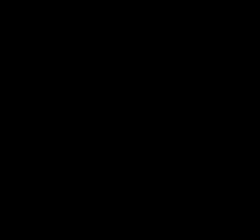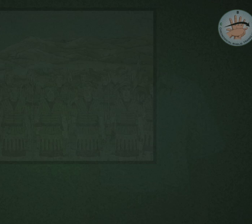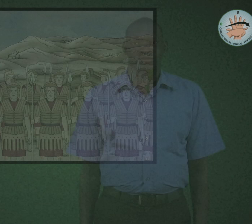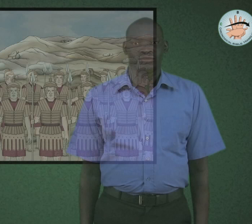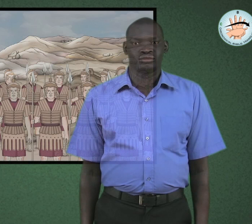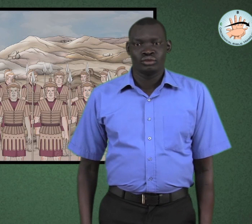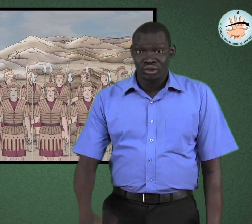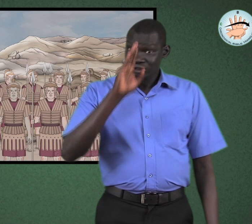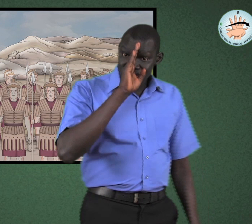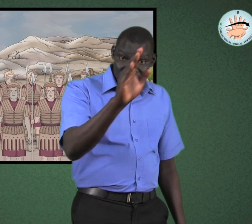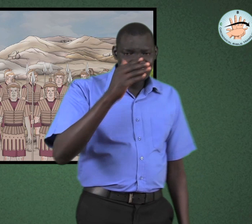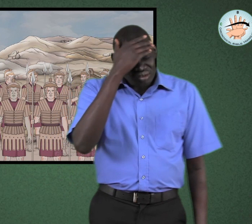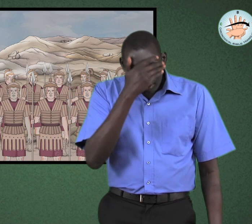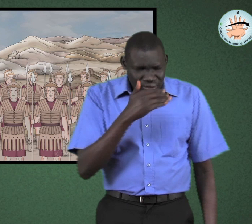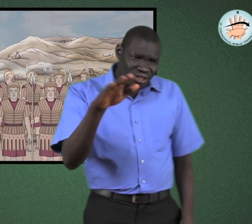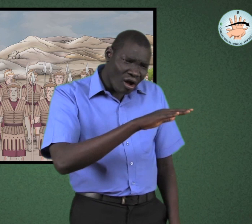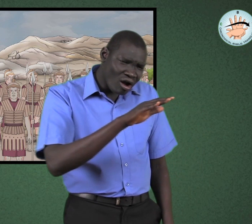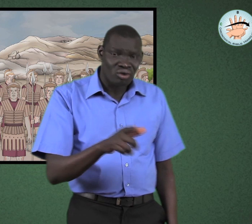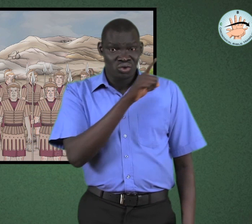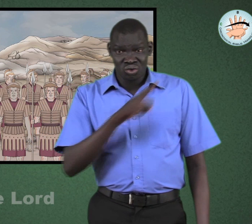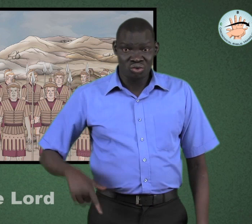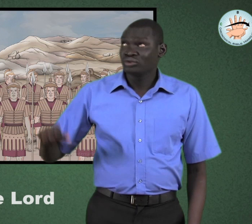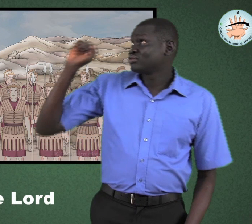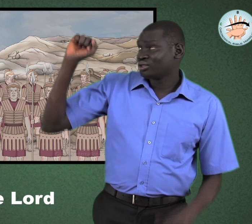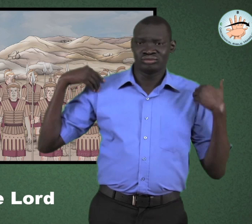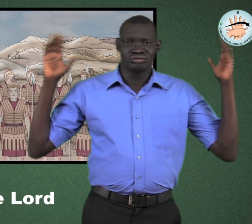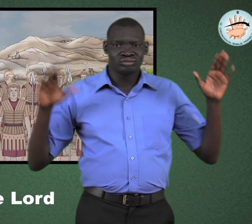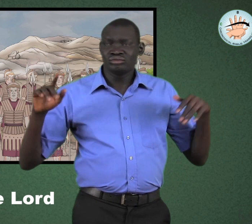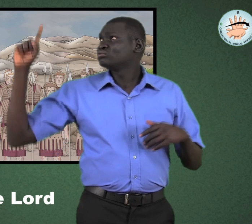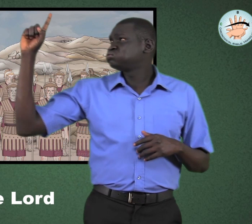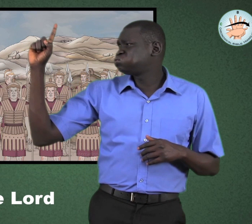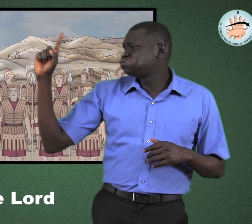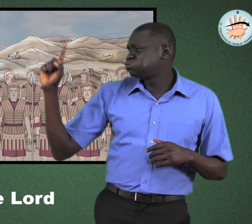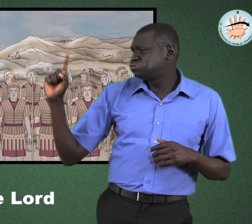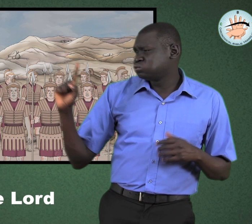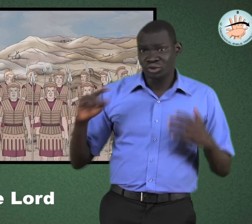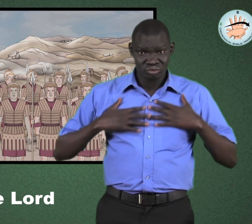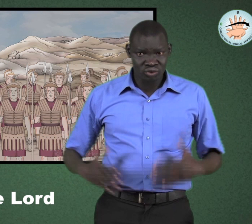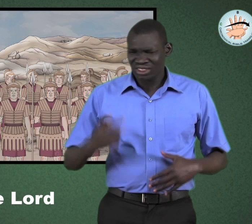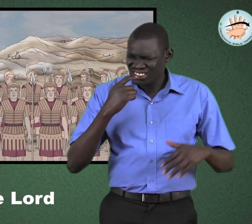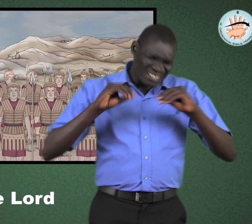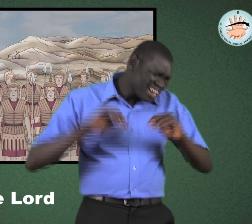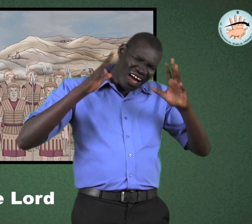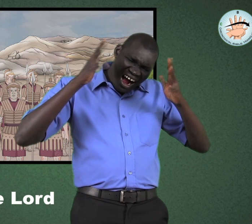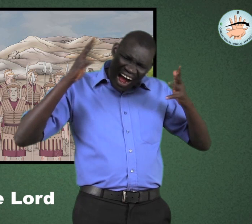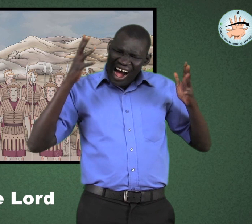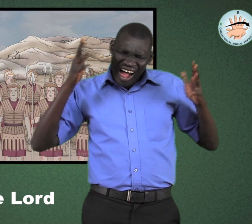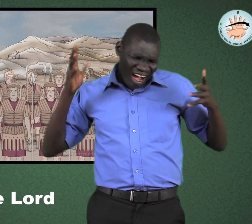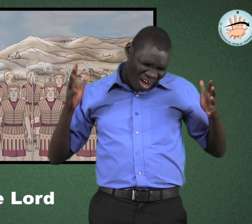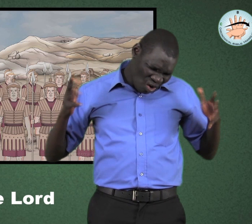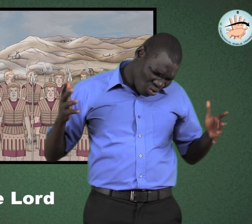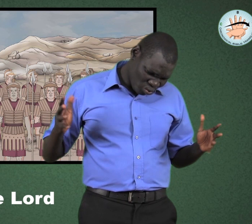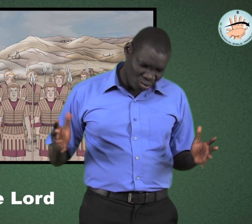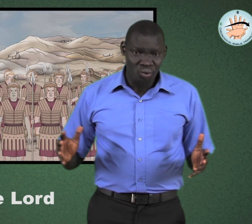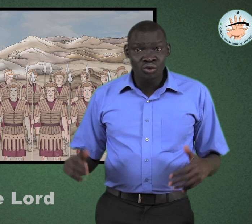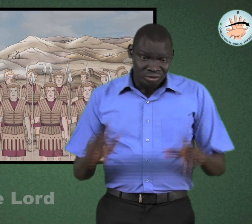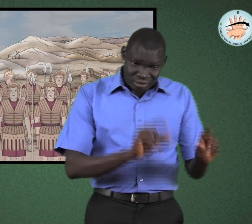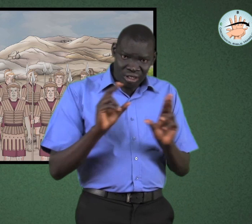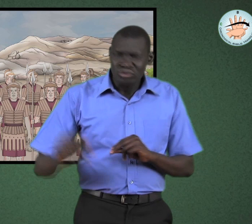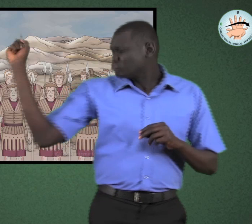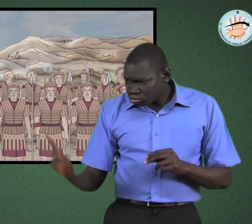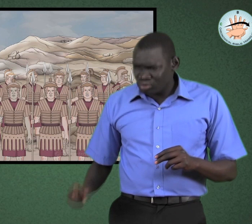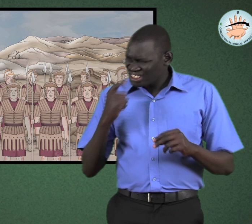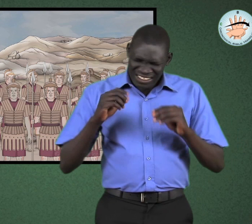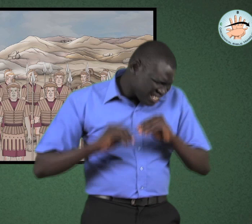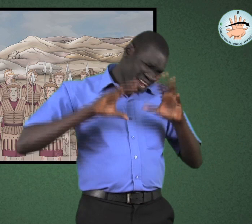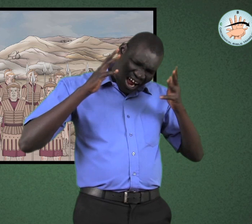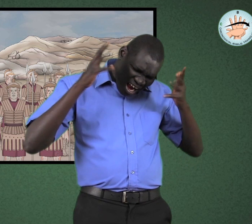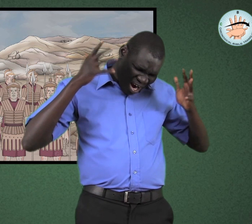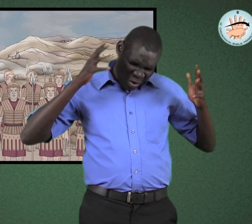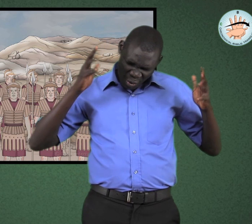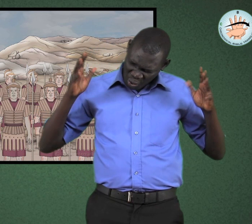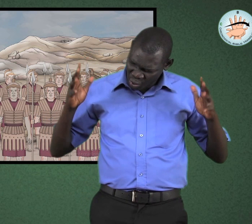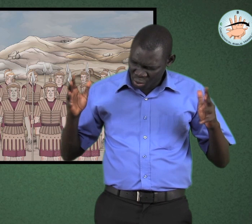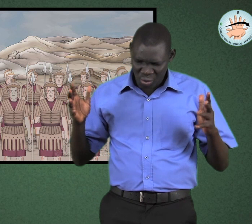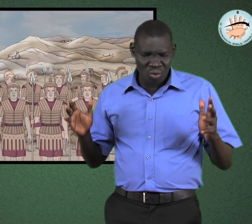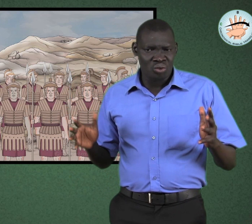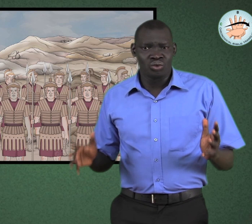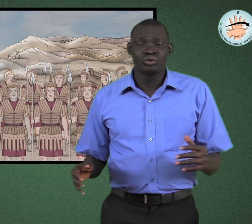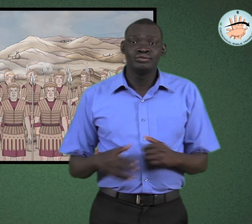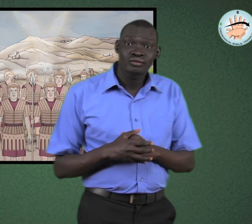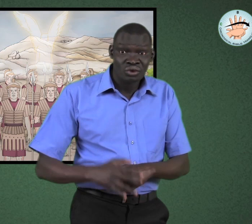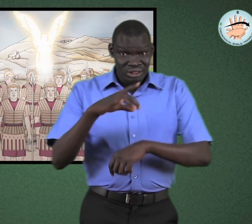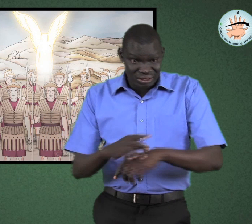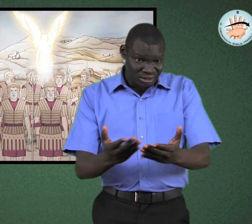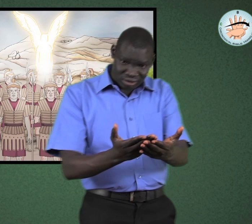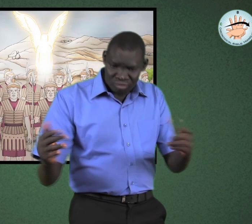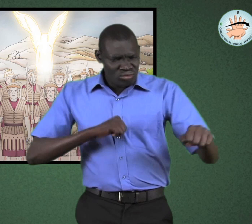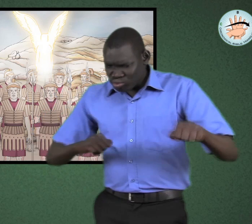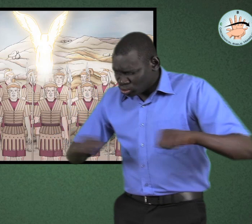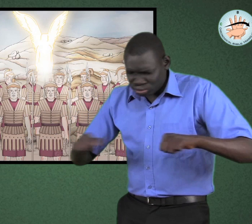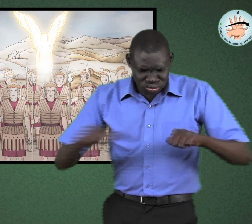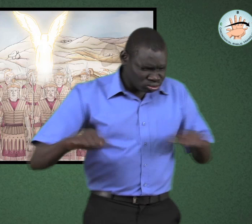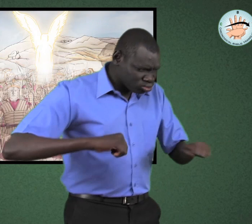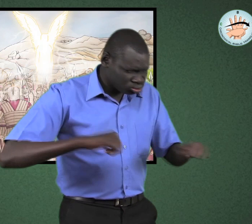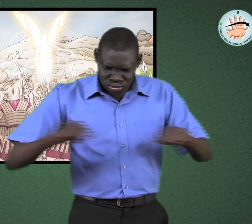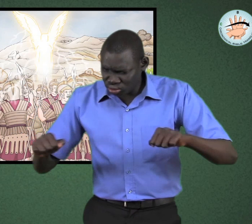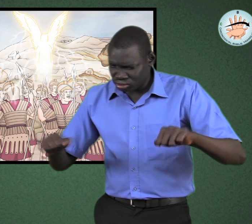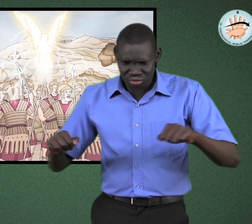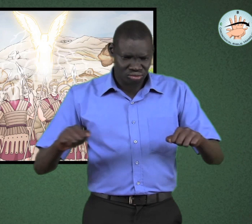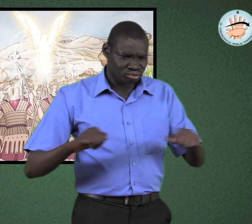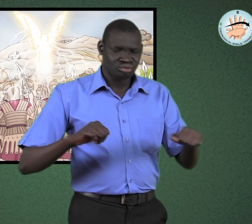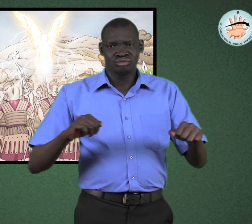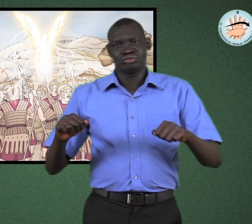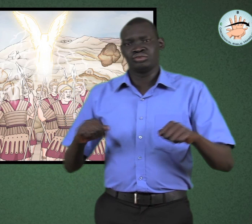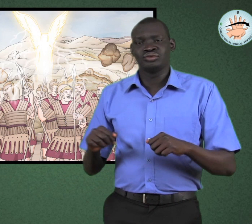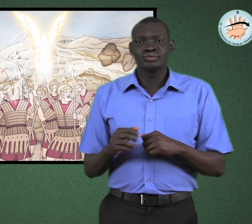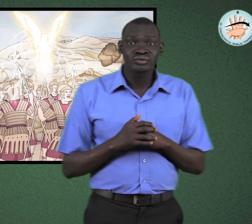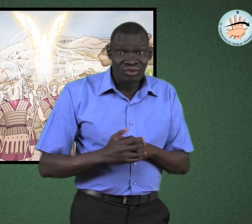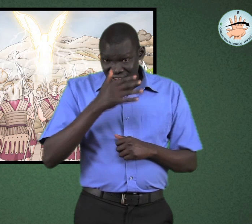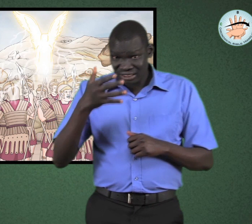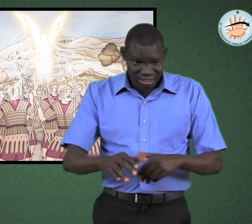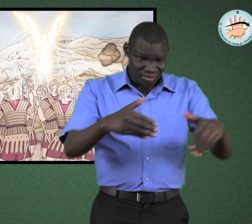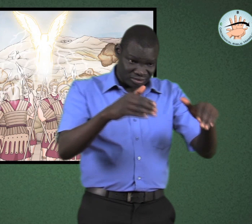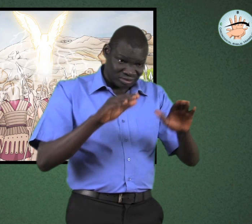Suddenly there was a great earthquake, for an angel of the Lord descended from heaven, rolled away the stone, and sat on it.